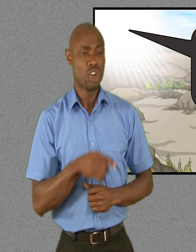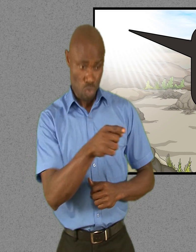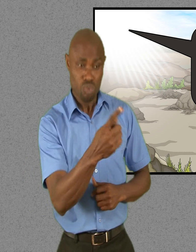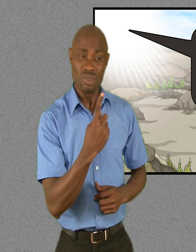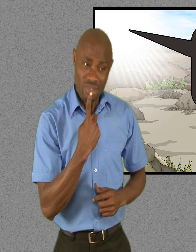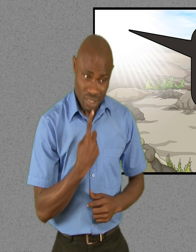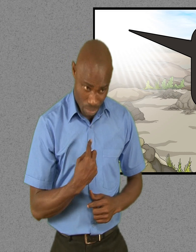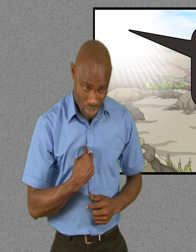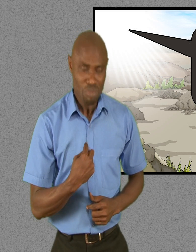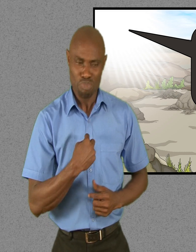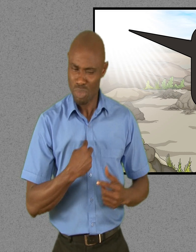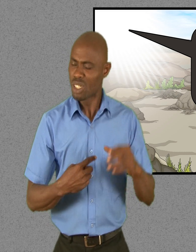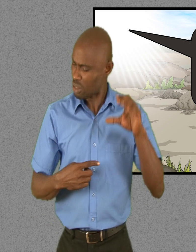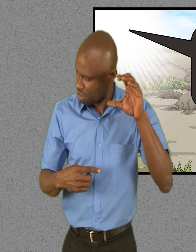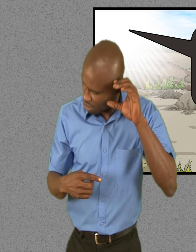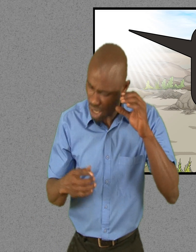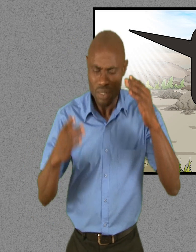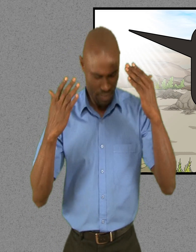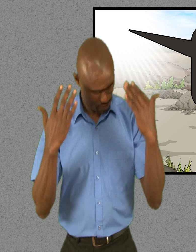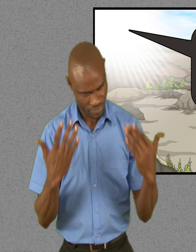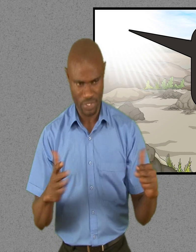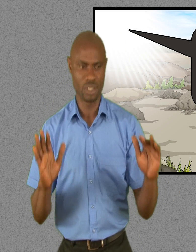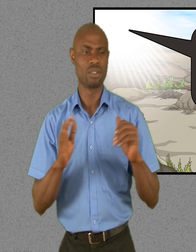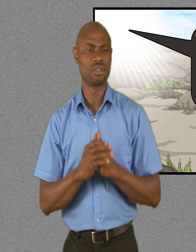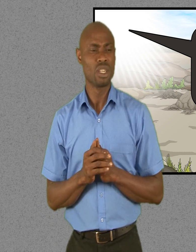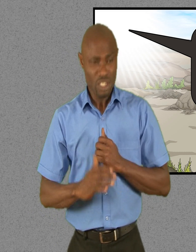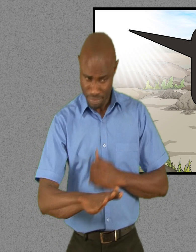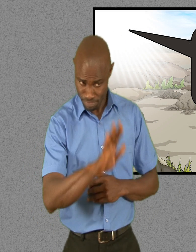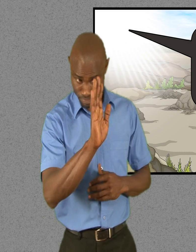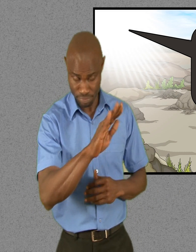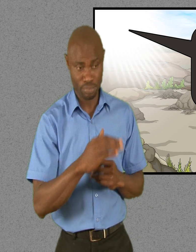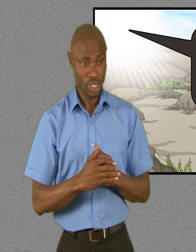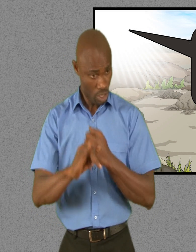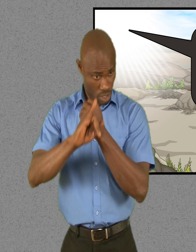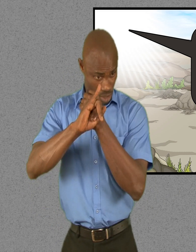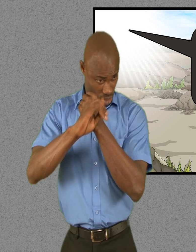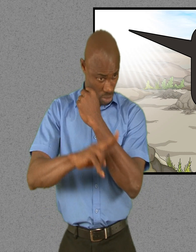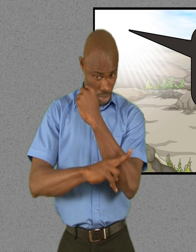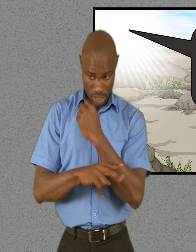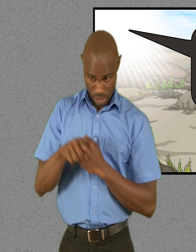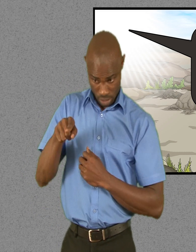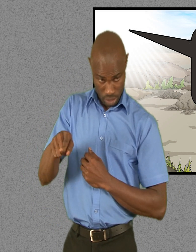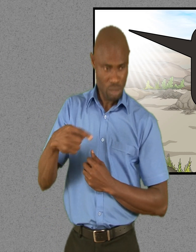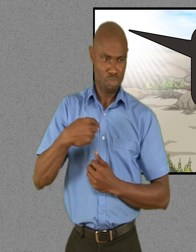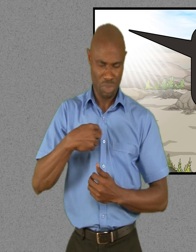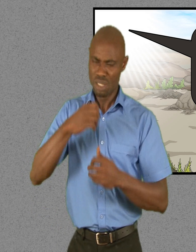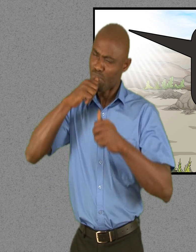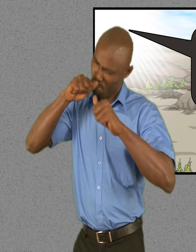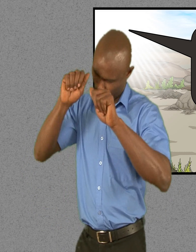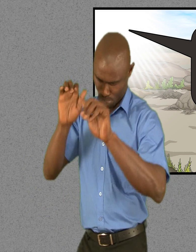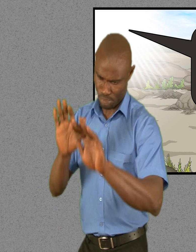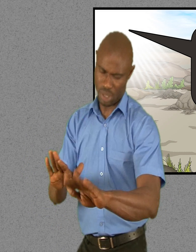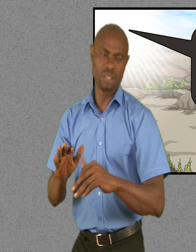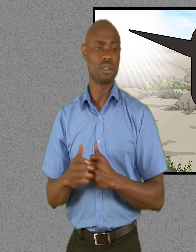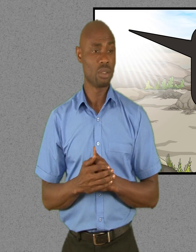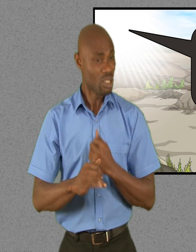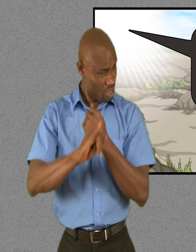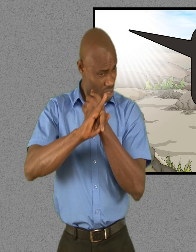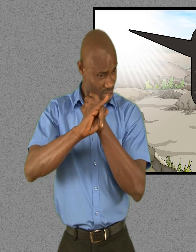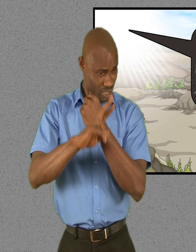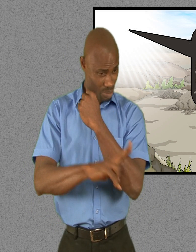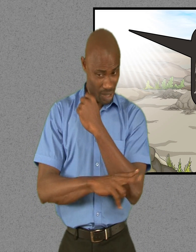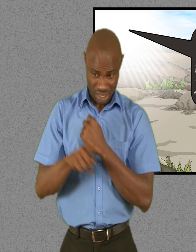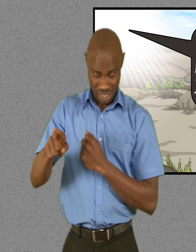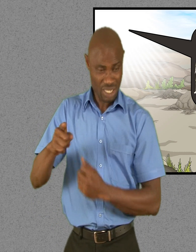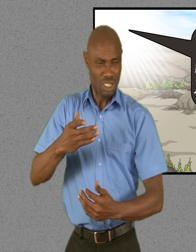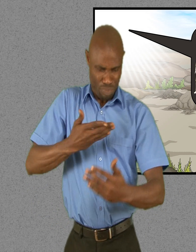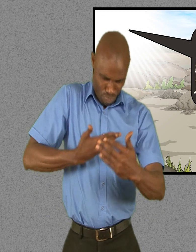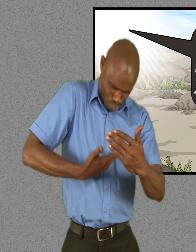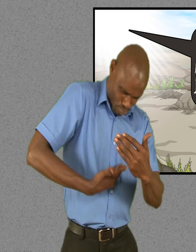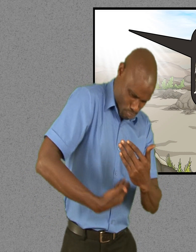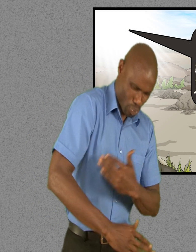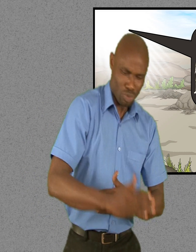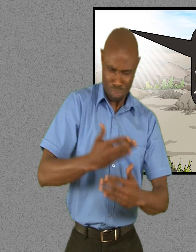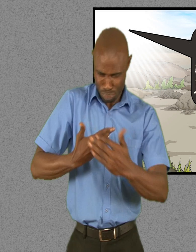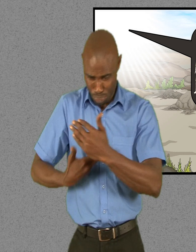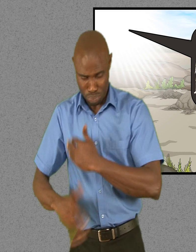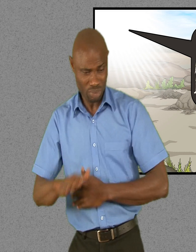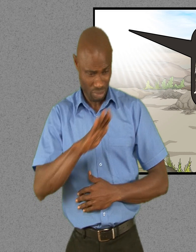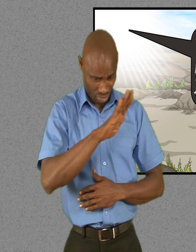I will make him fruitful and multiply him greatly.